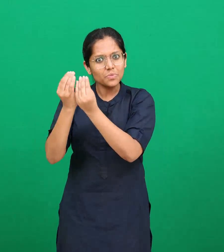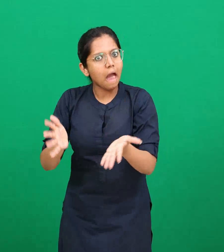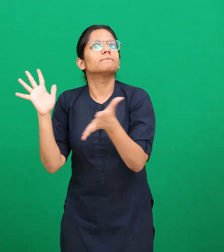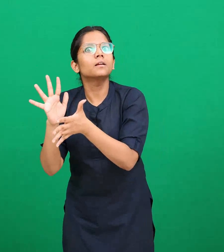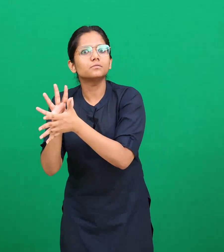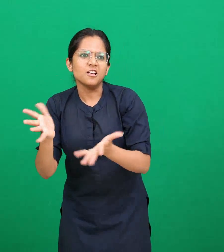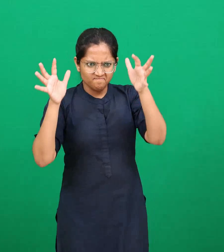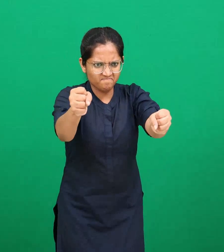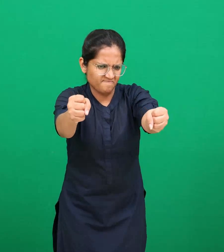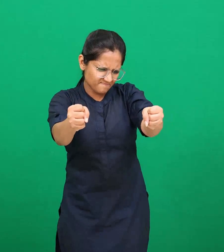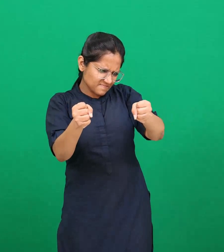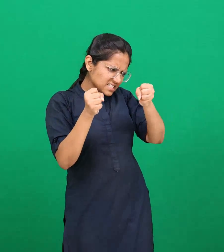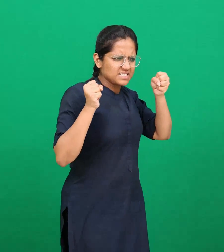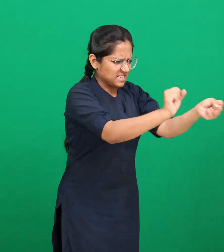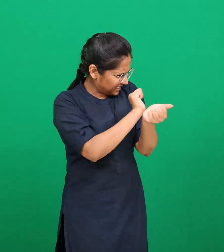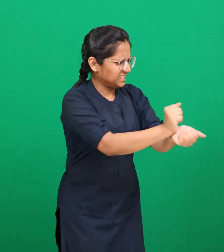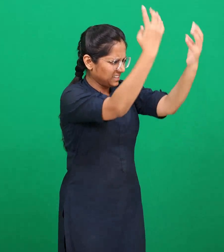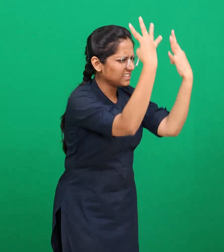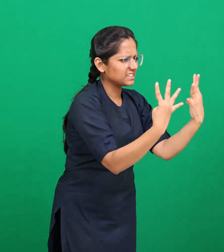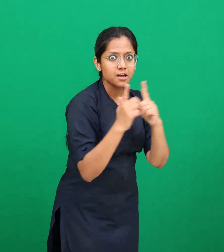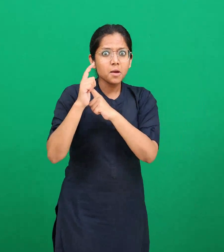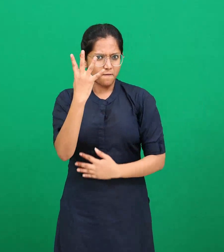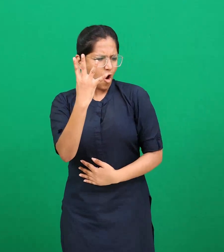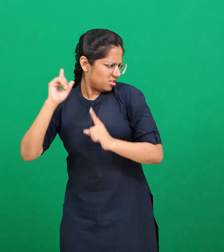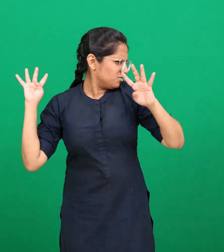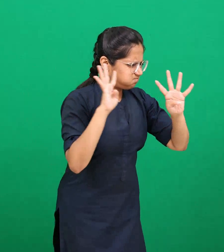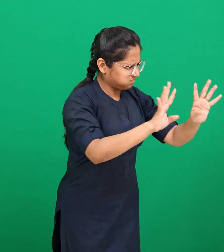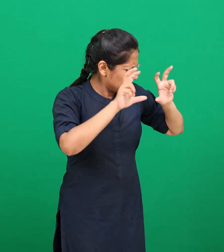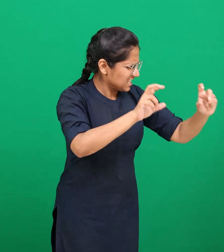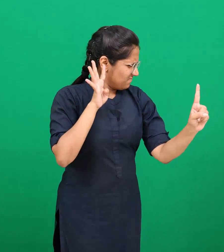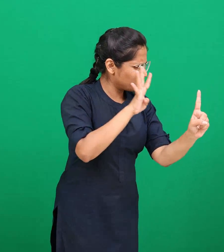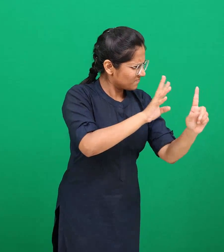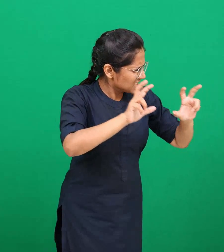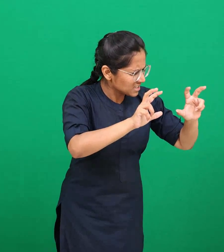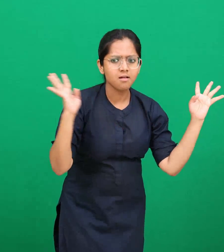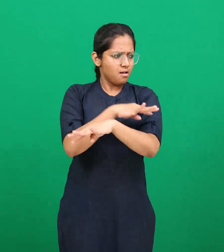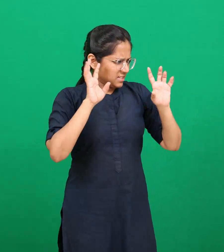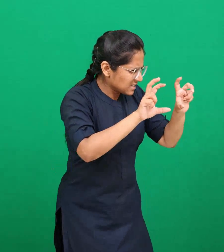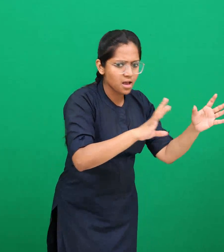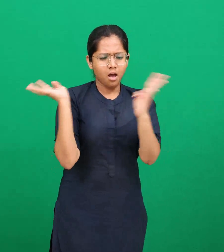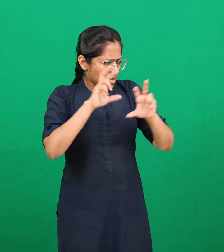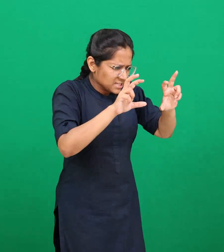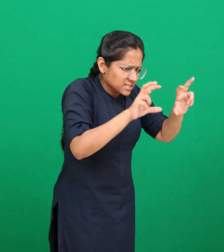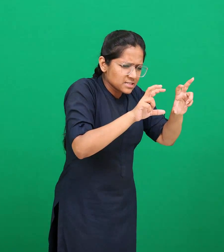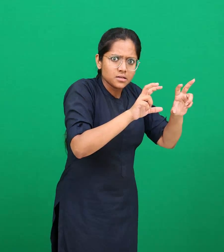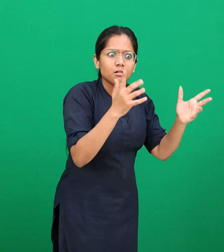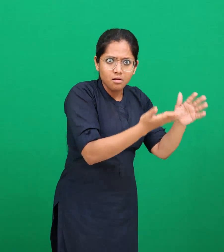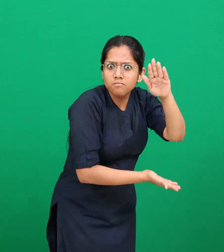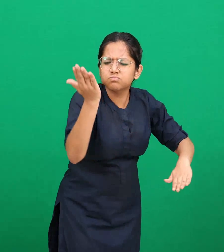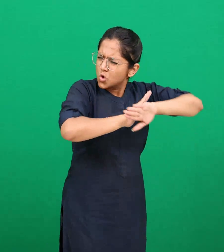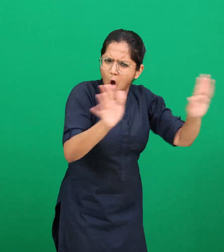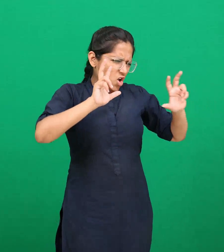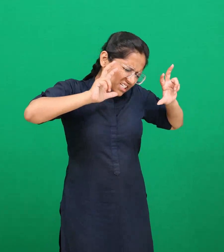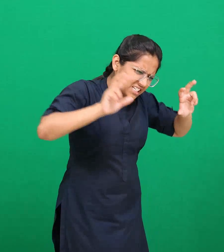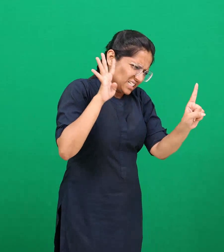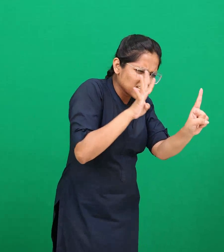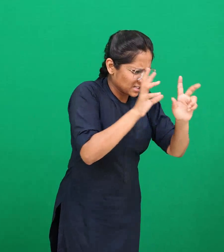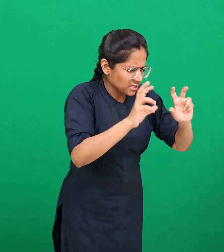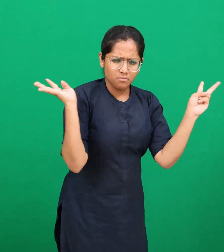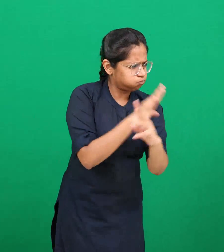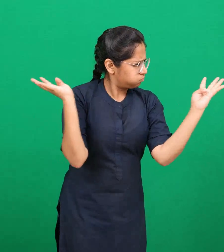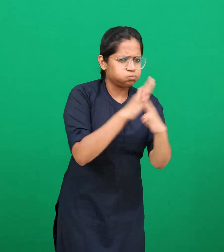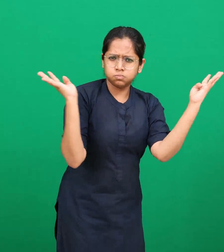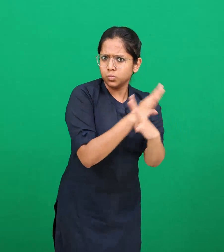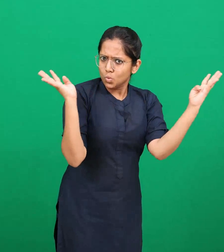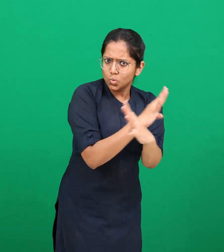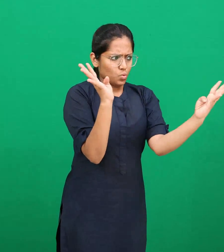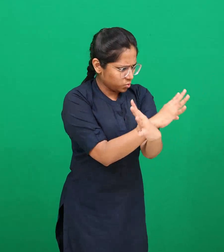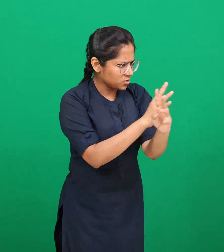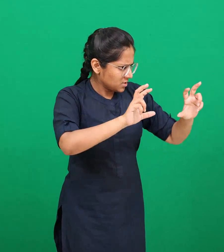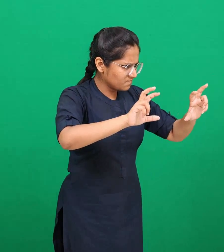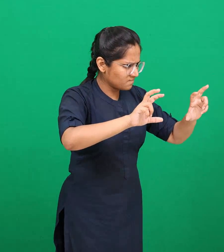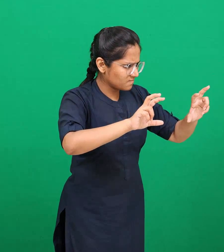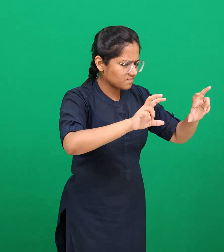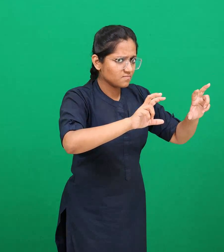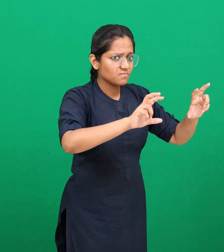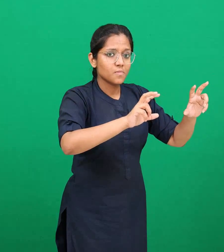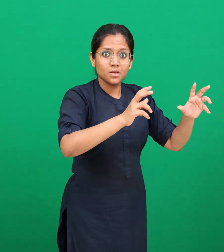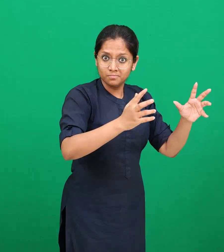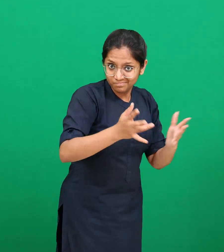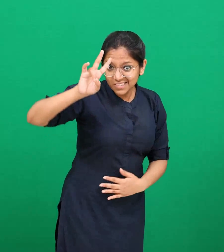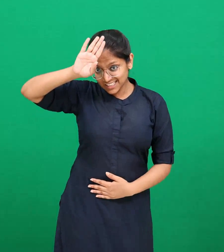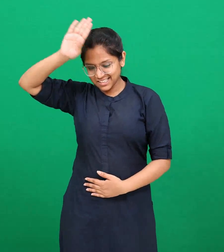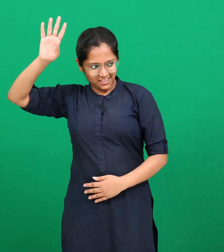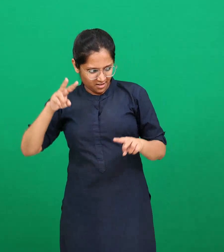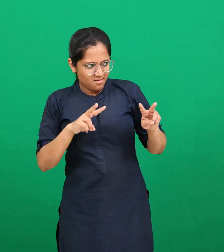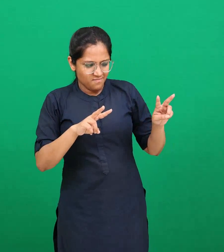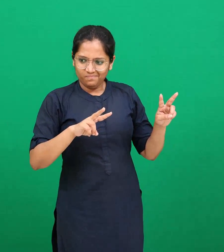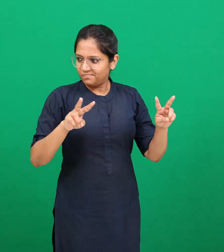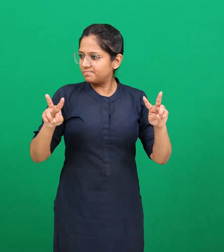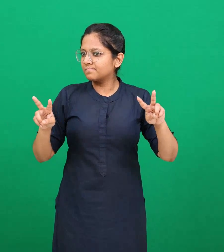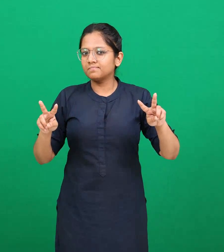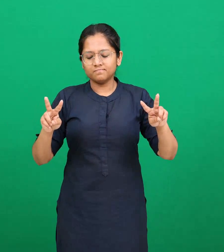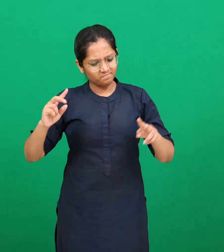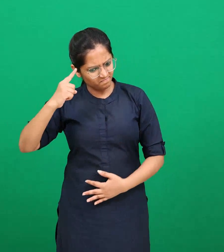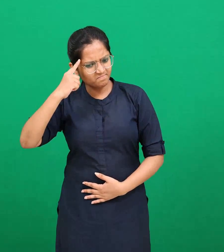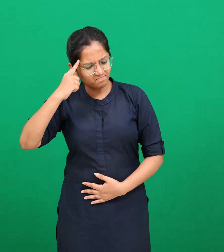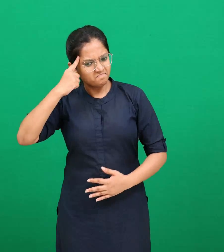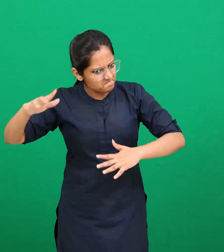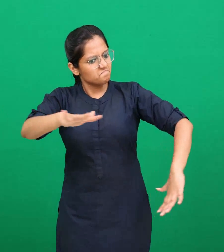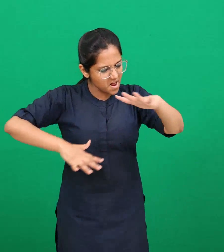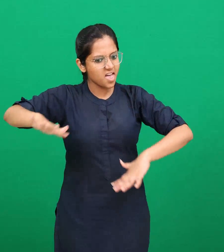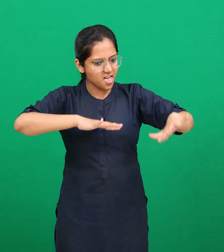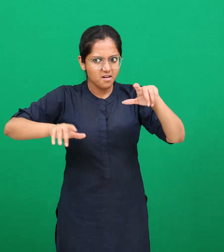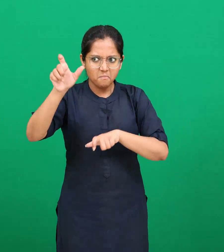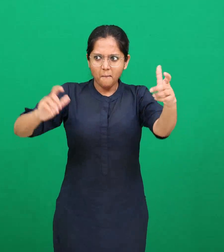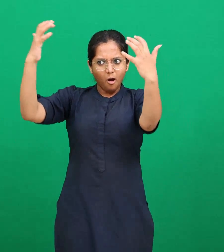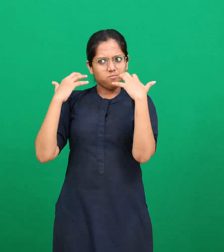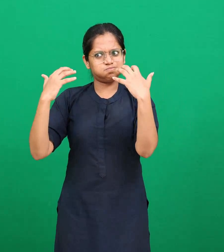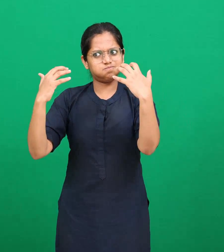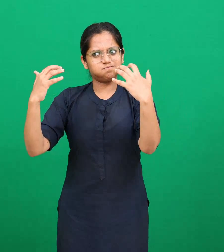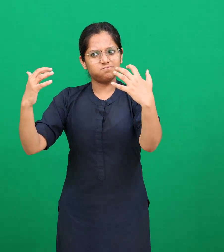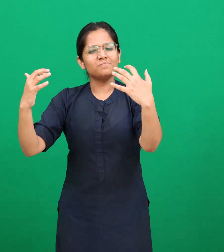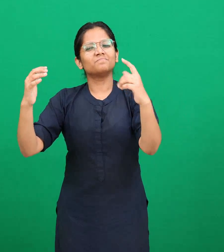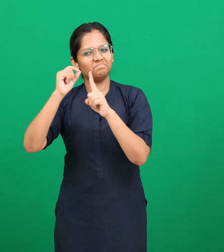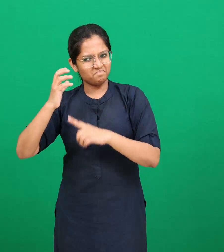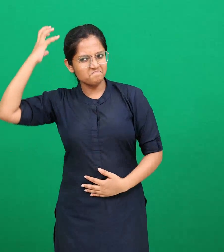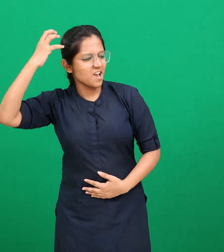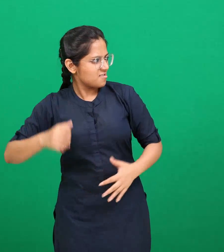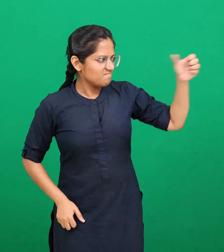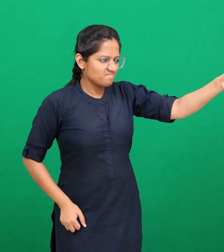He arrested him and put him in prison, handing him over to be guarded by four squads of four soldiers each.